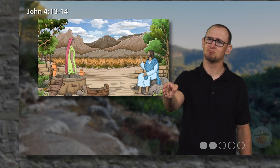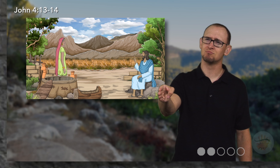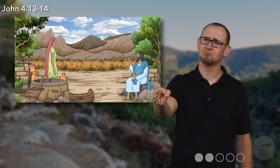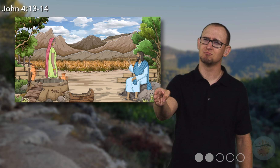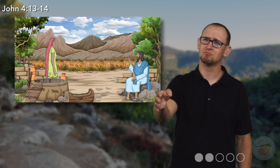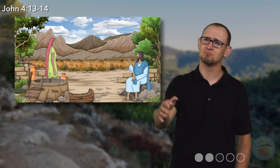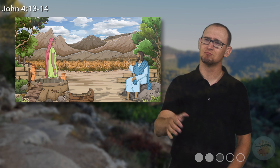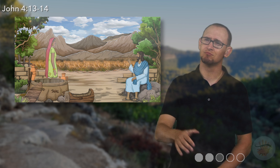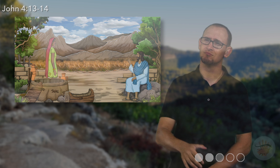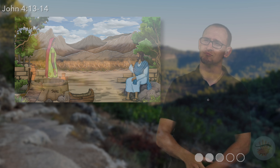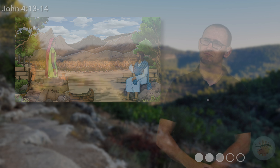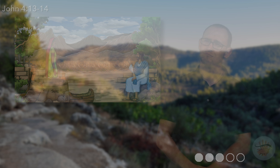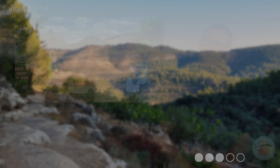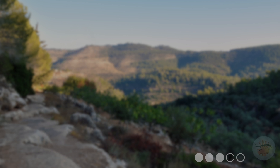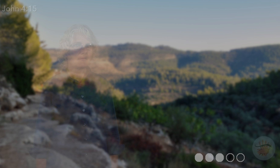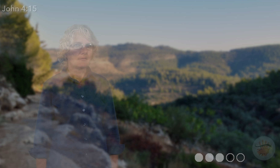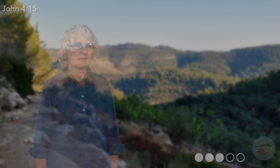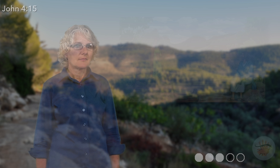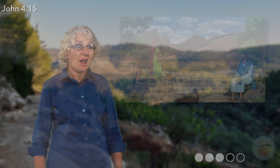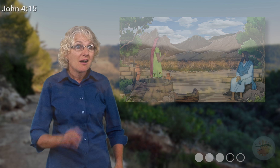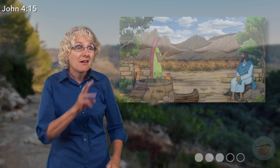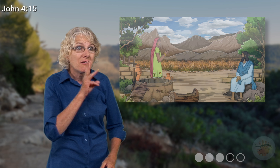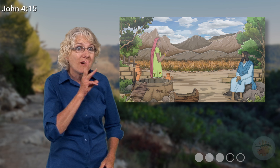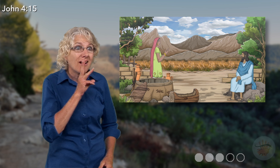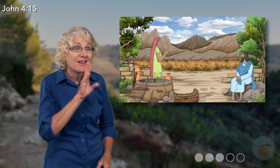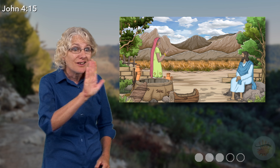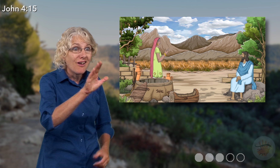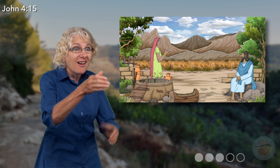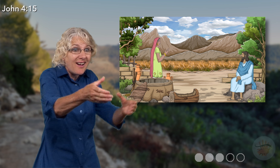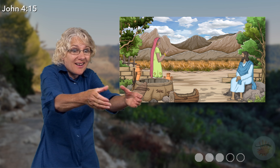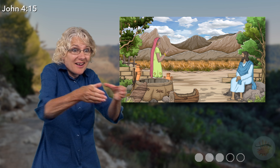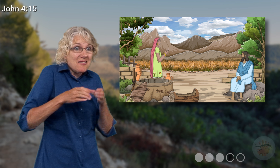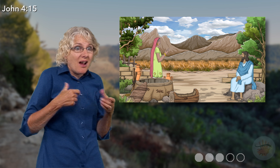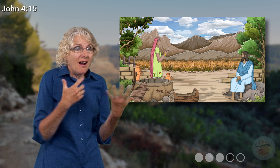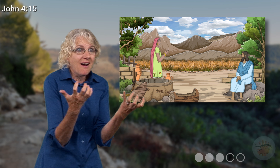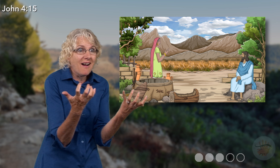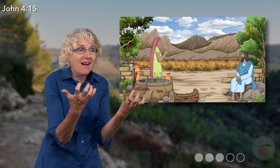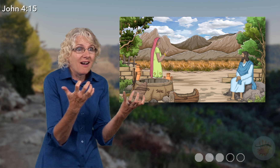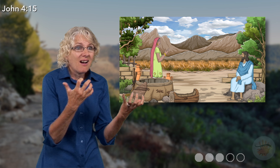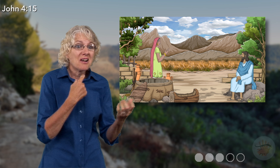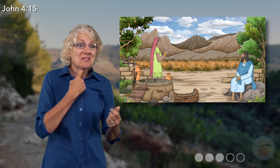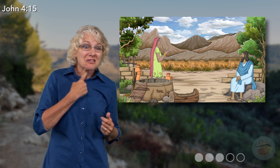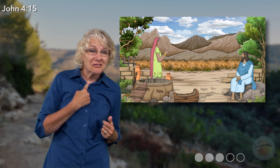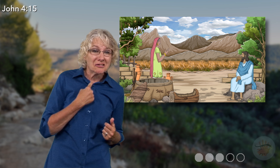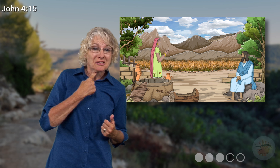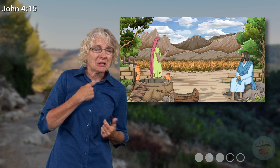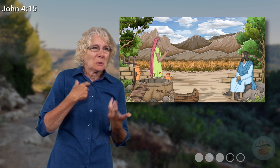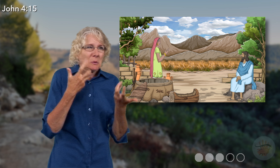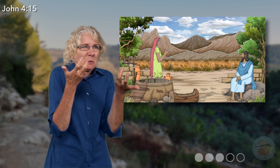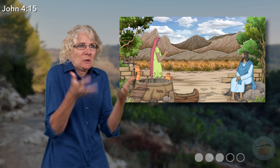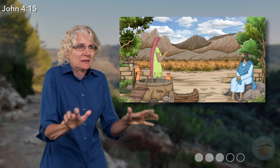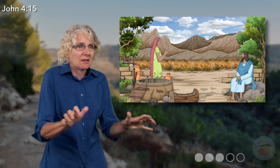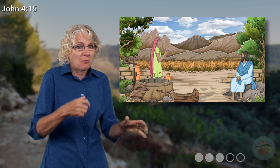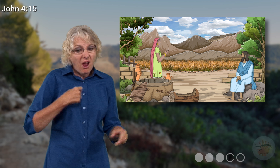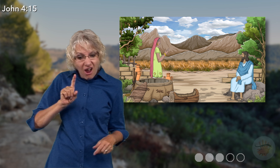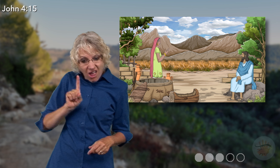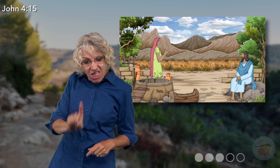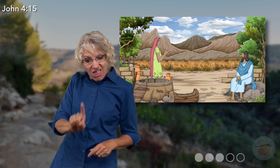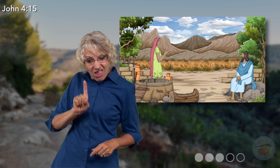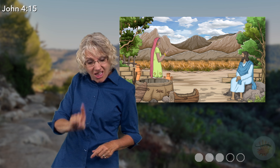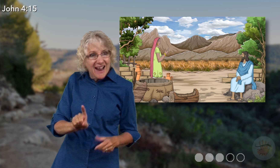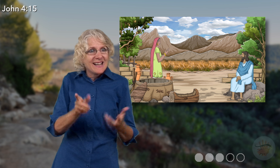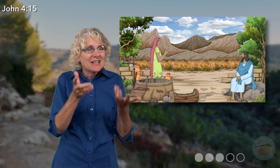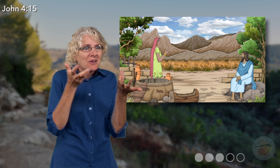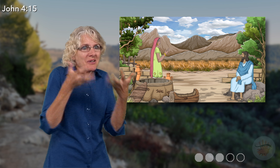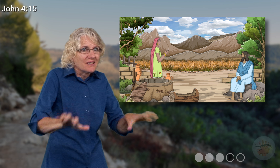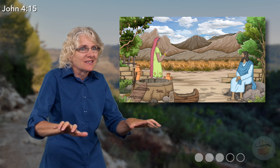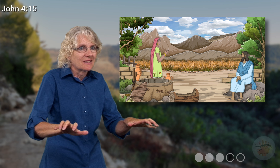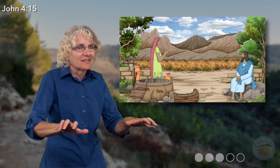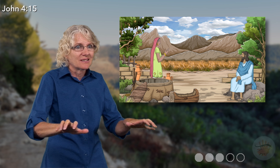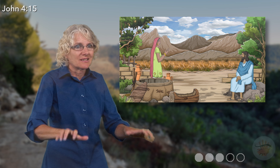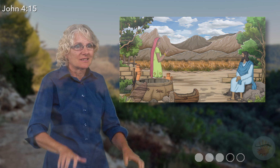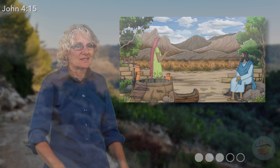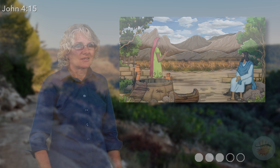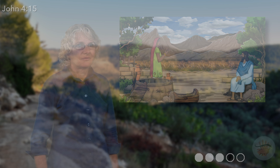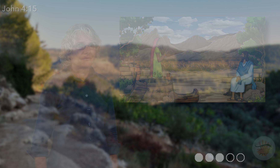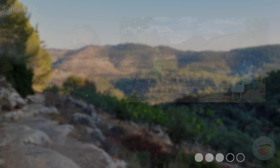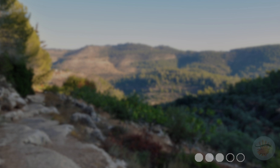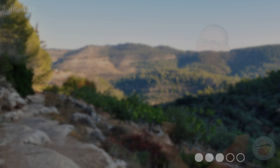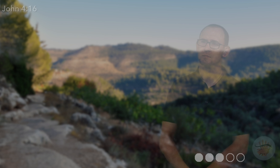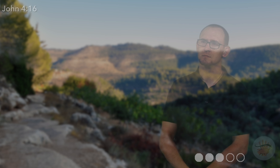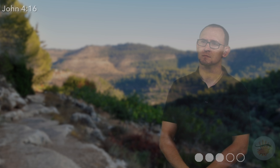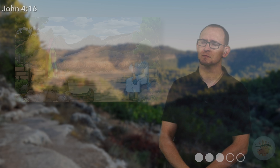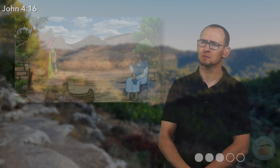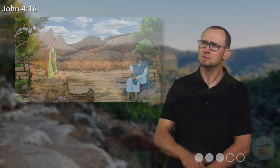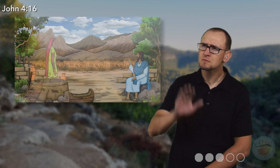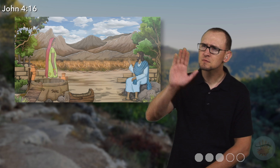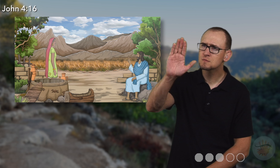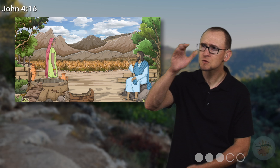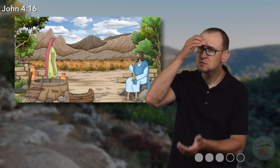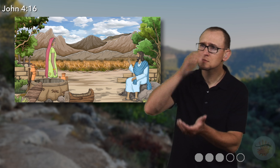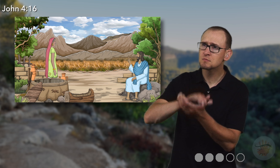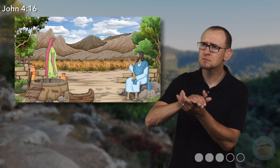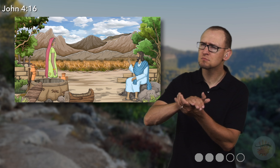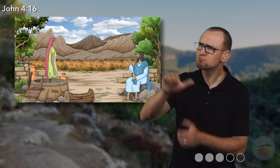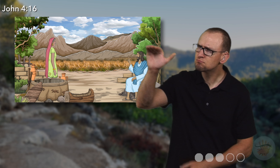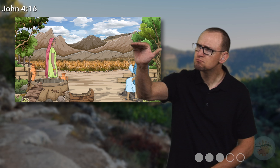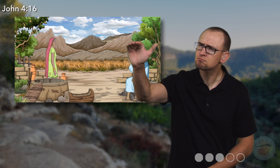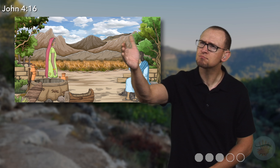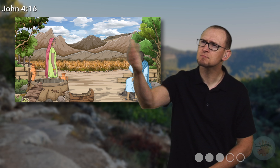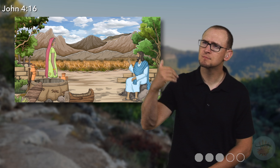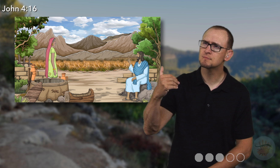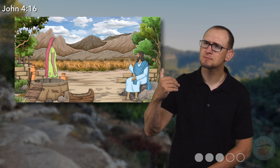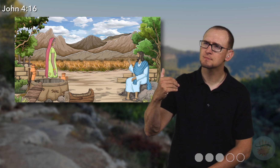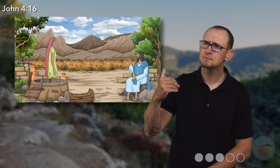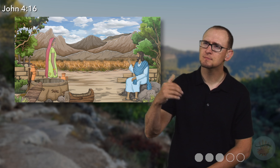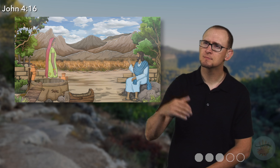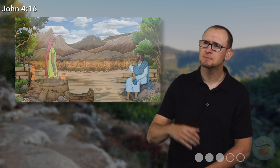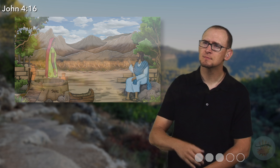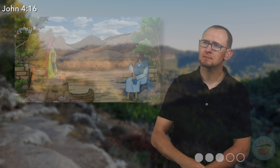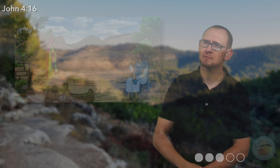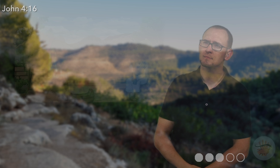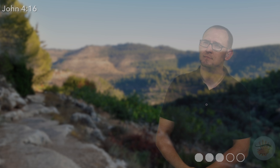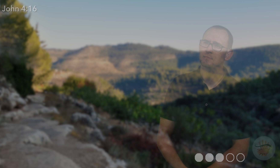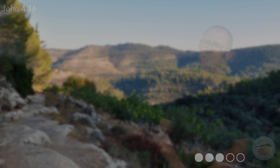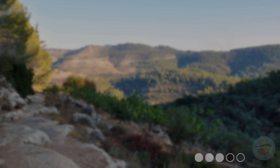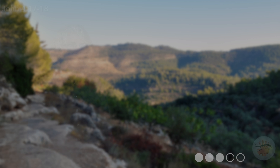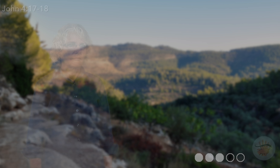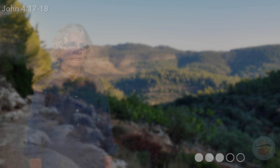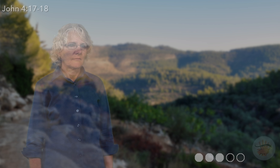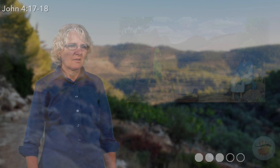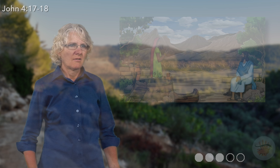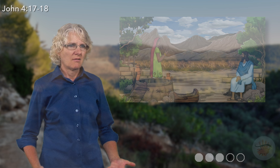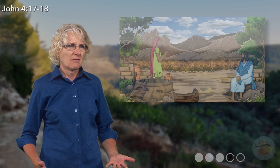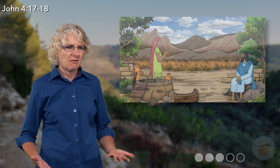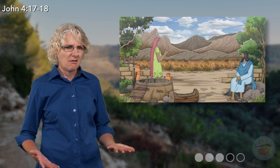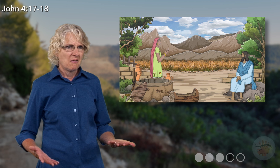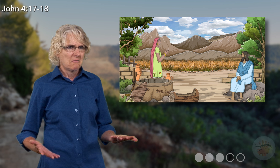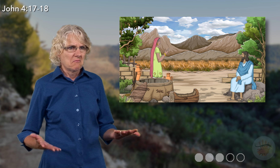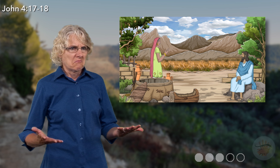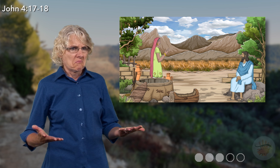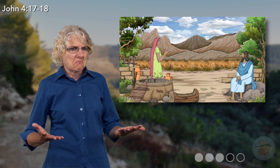The woman said to Him, “Sir, give me this water so that I will not get thirsty and have to keep coming here to draw water.” Jesus told her, “Go, call your husband and come back.”